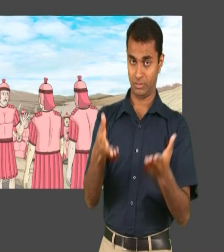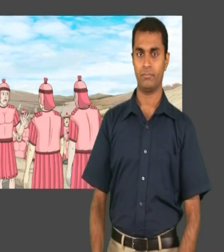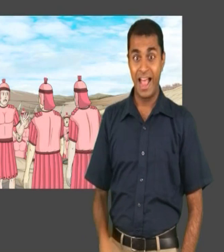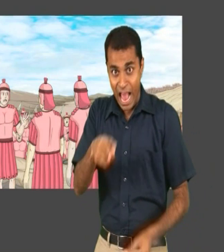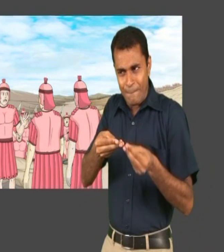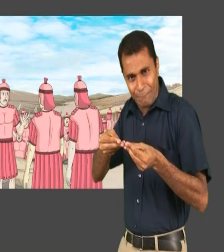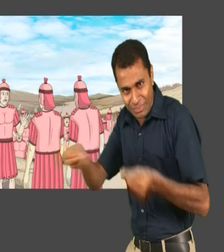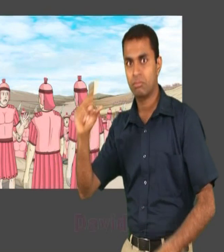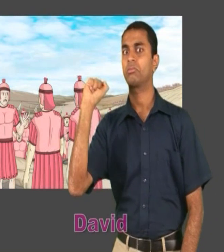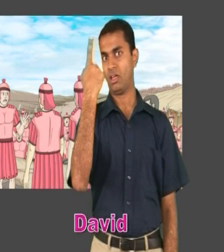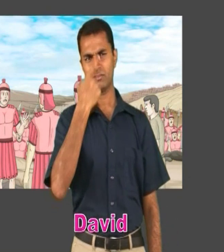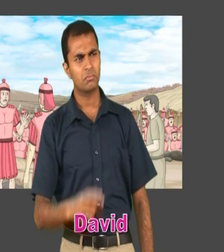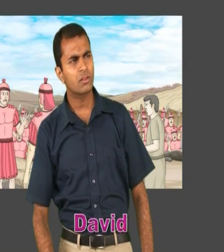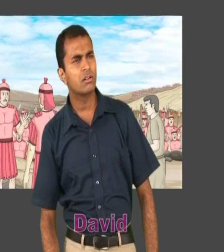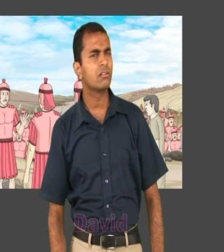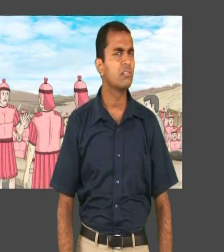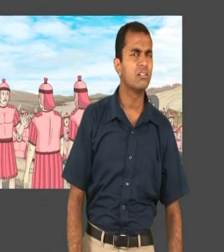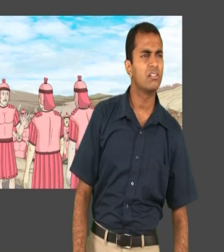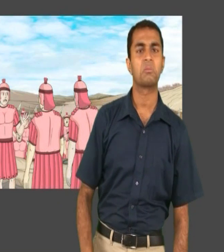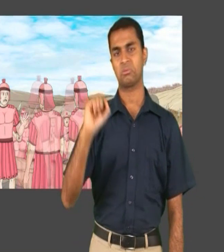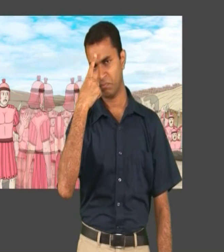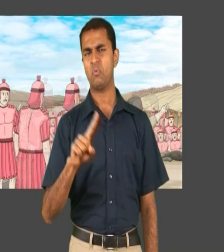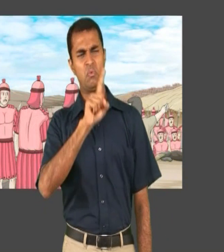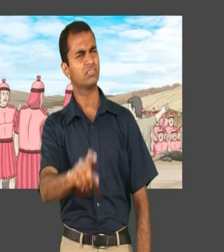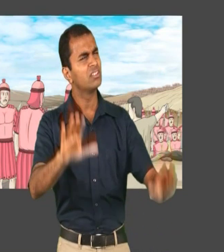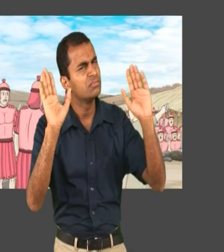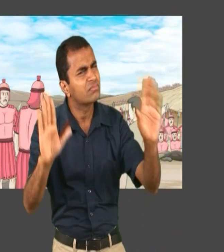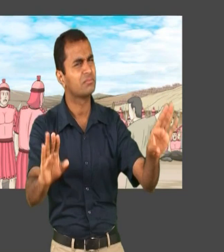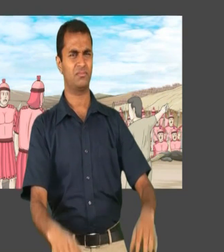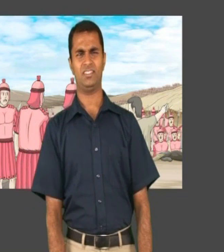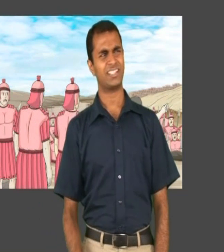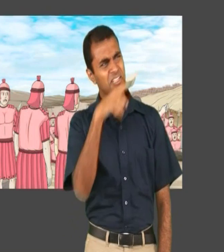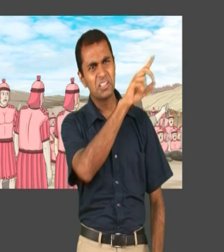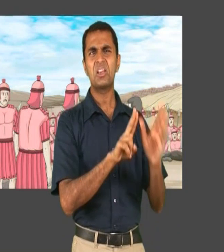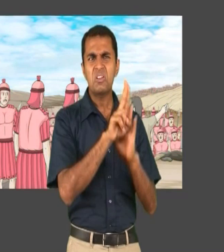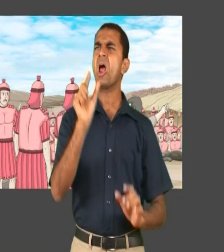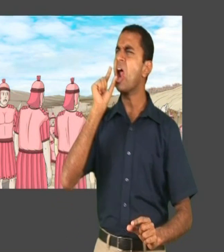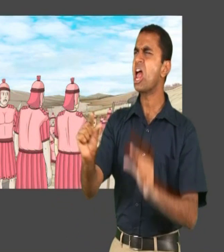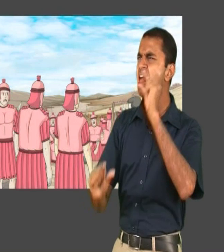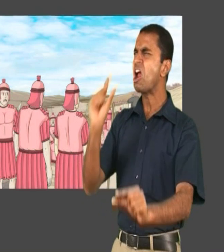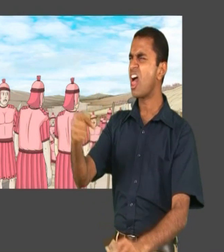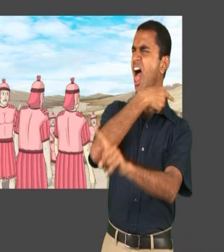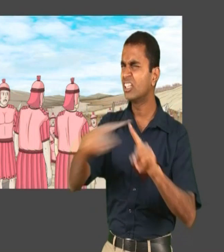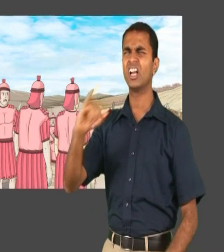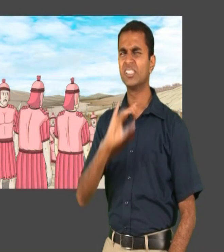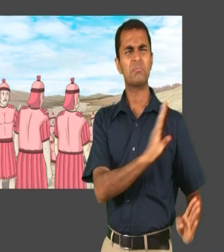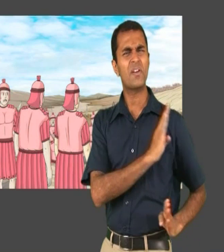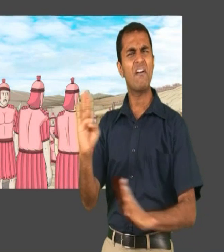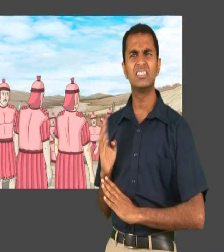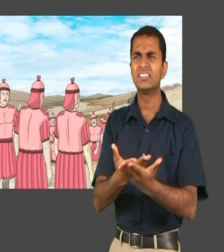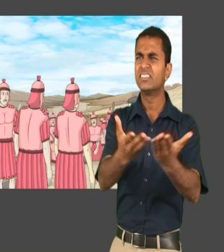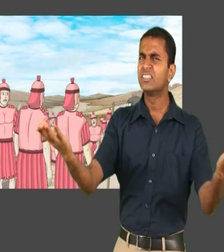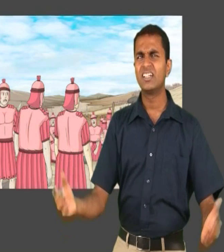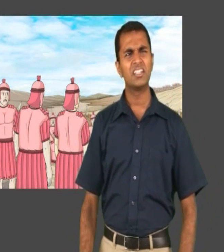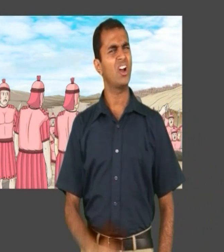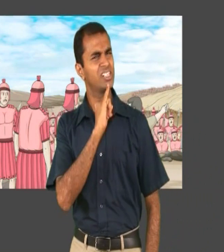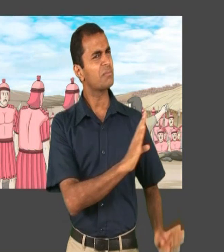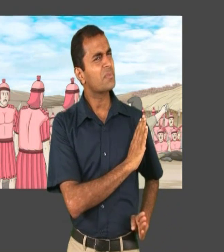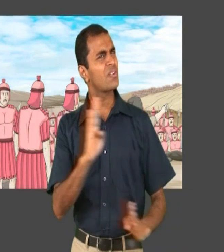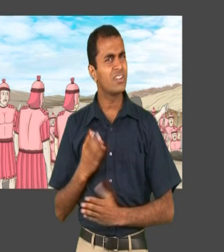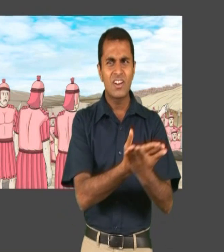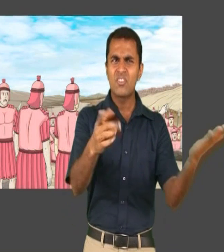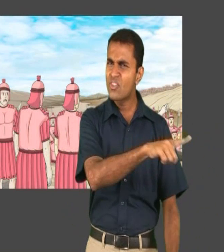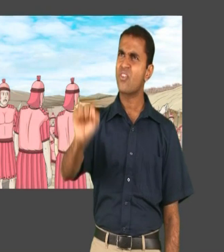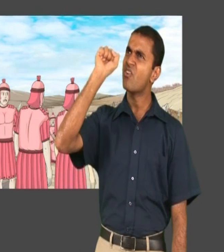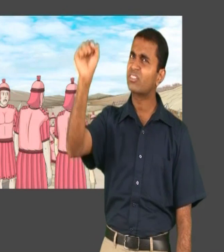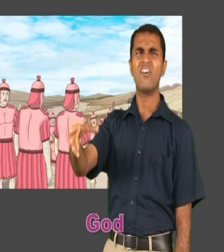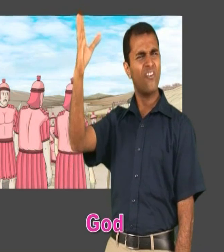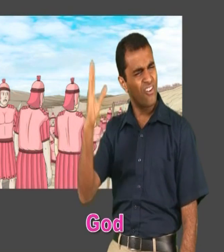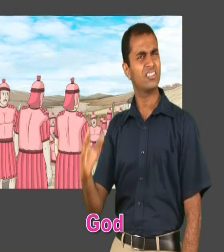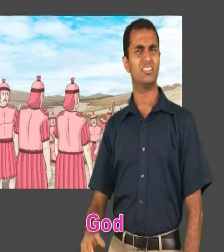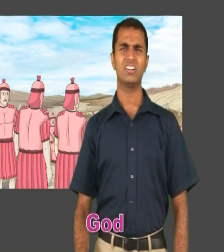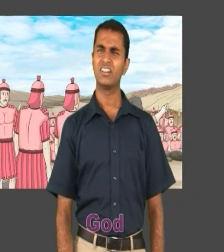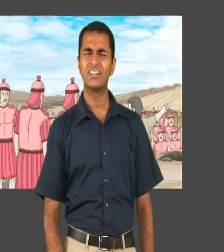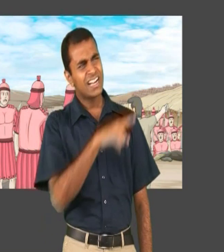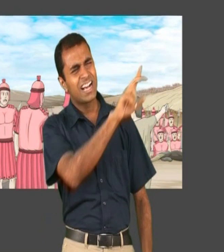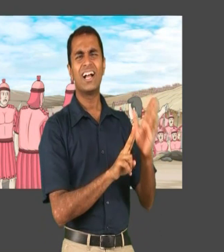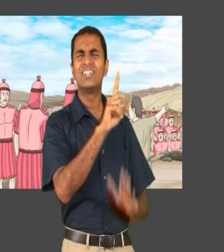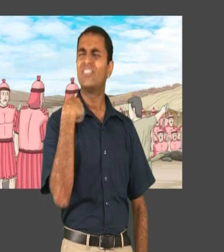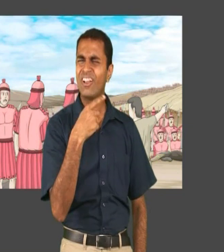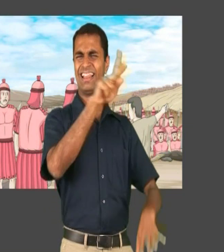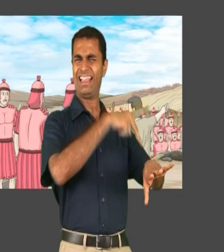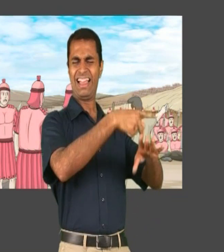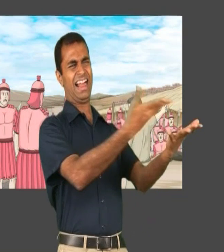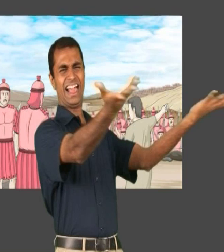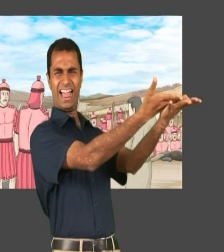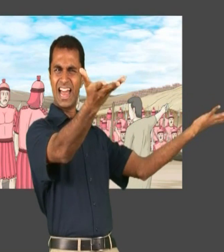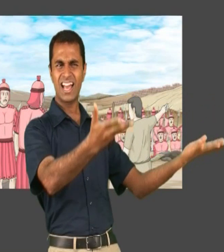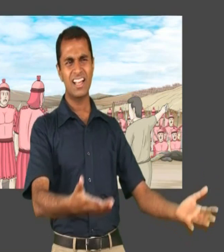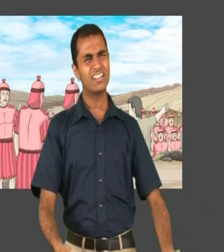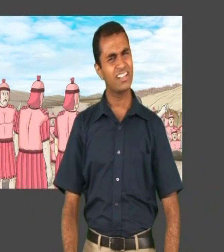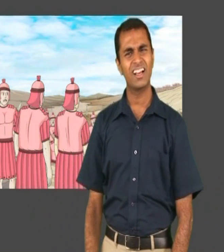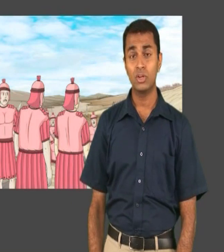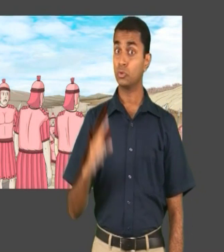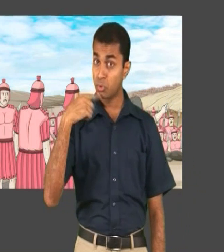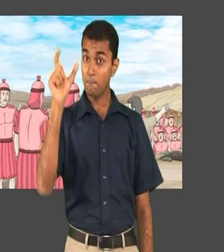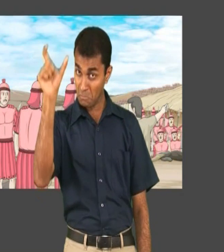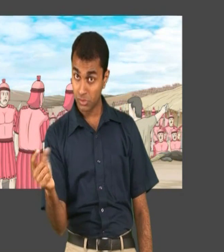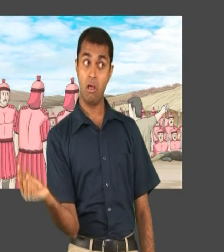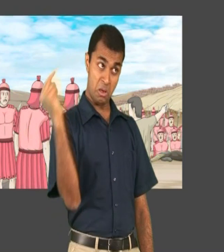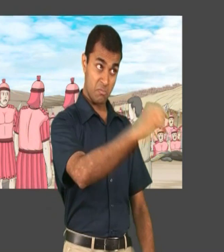David asked the men who were standing with him, “What will be done for the man who kills this Philistine and removes this disgrace from Israel?